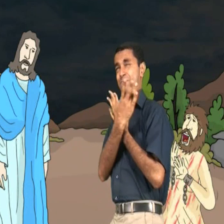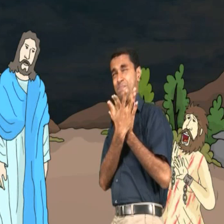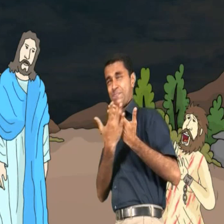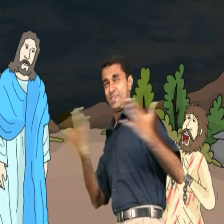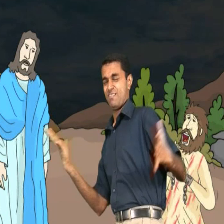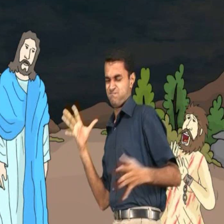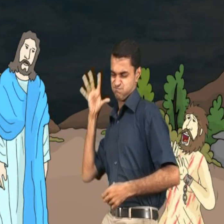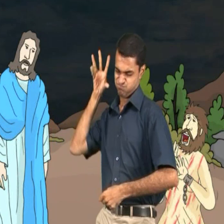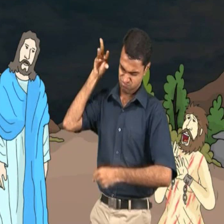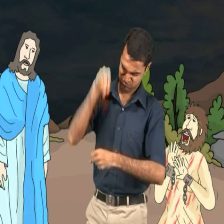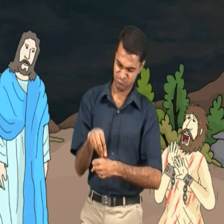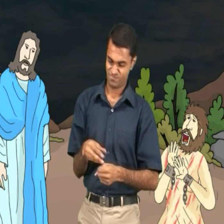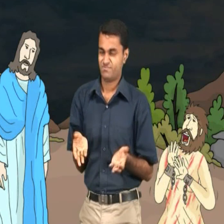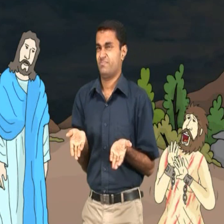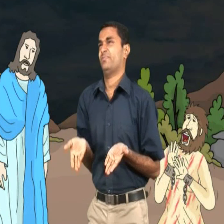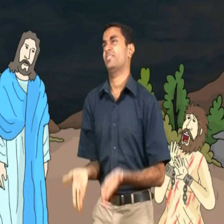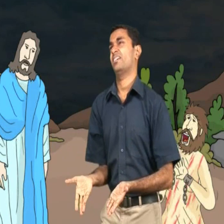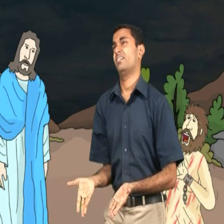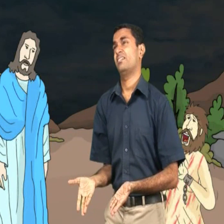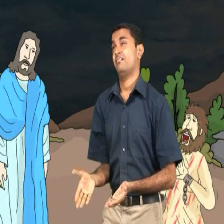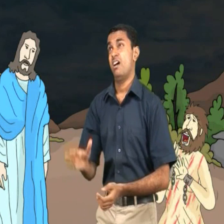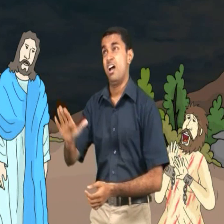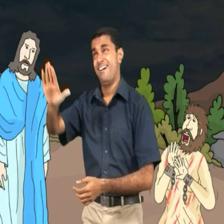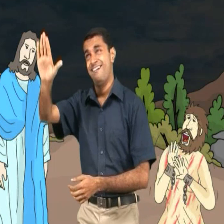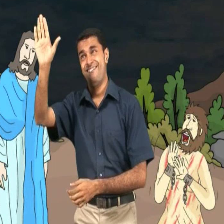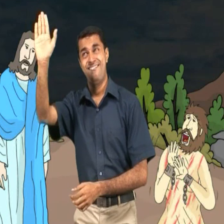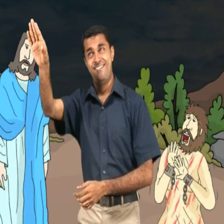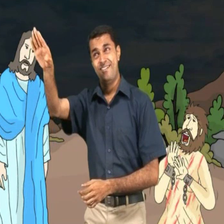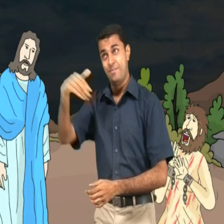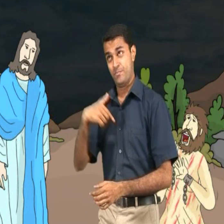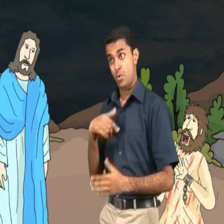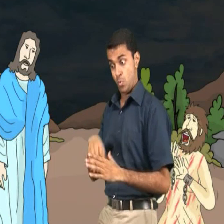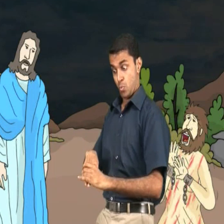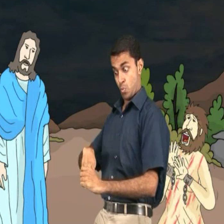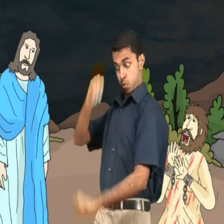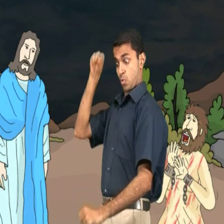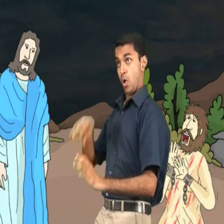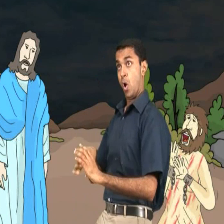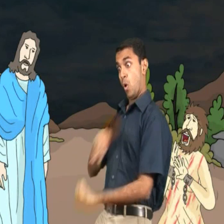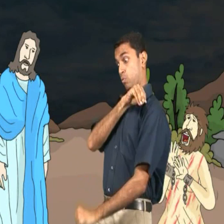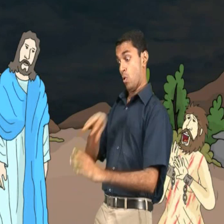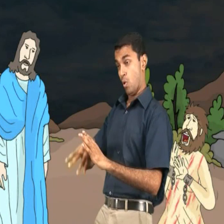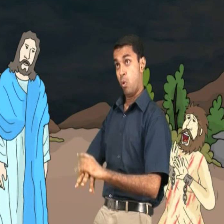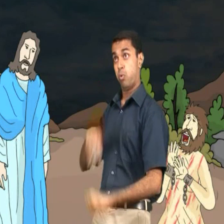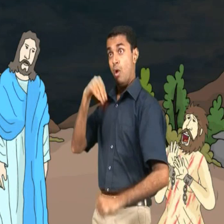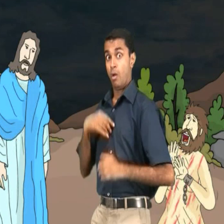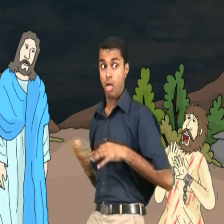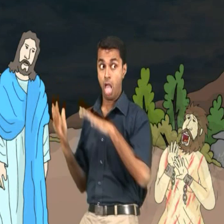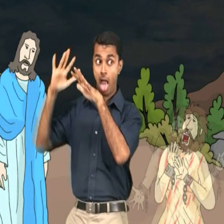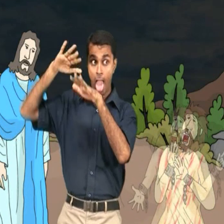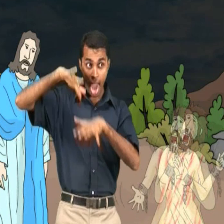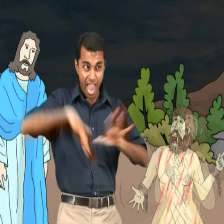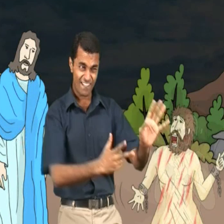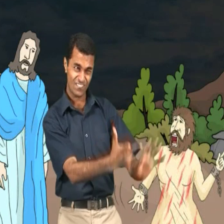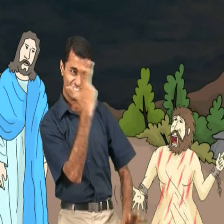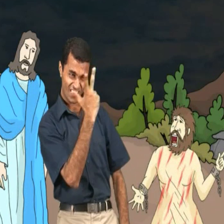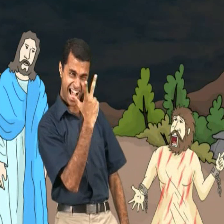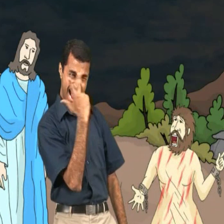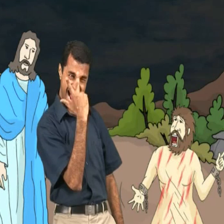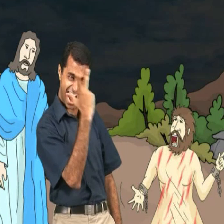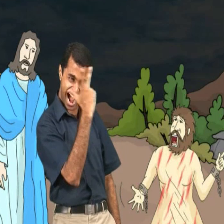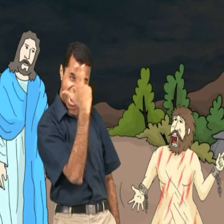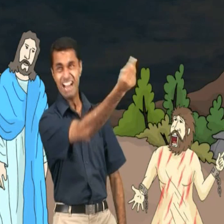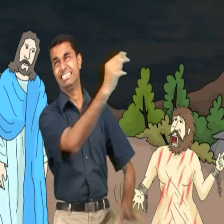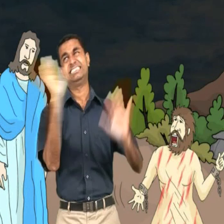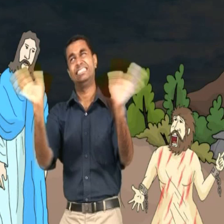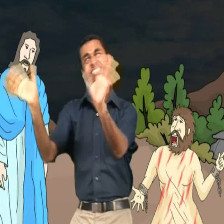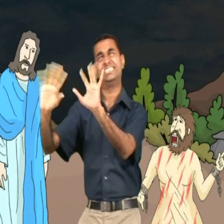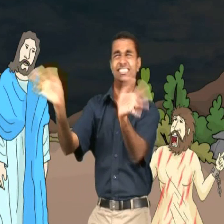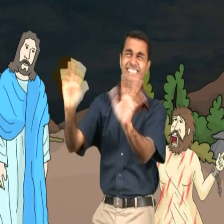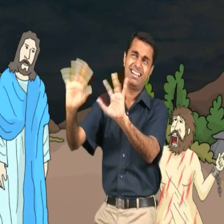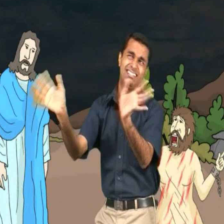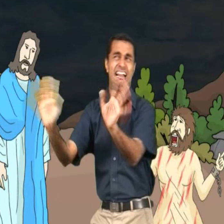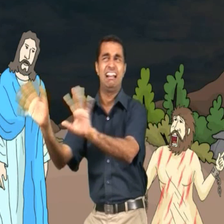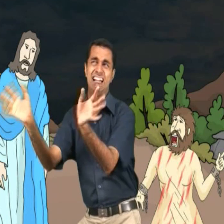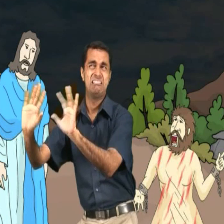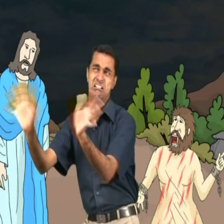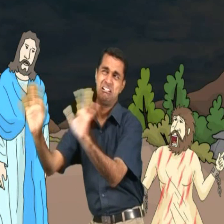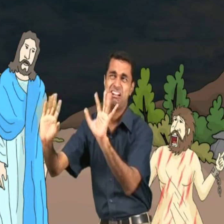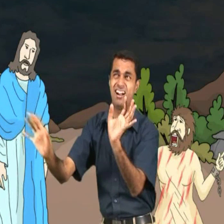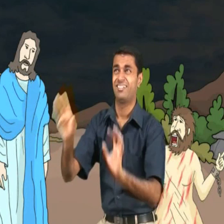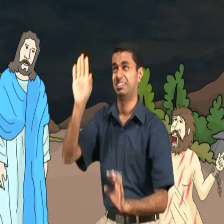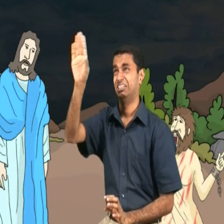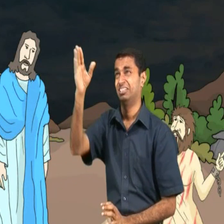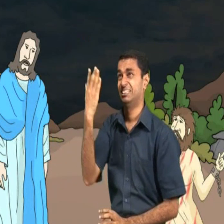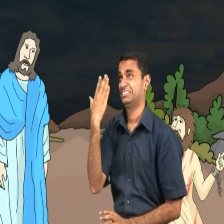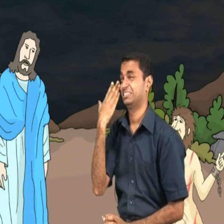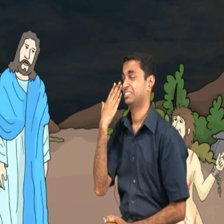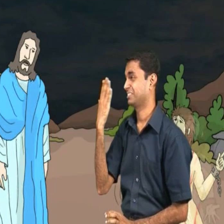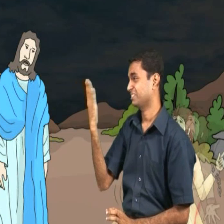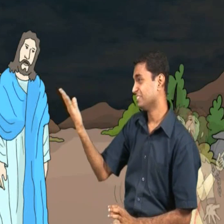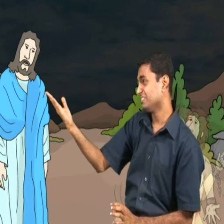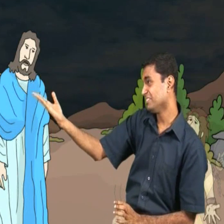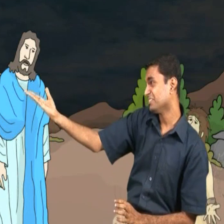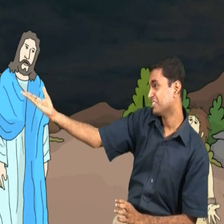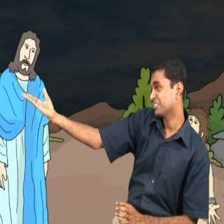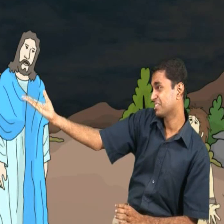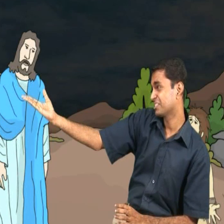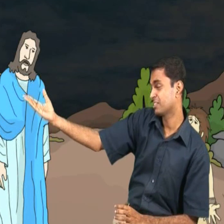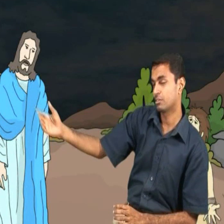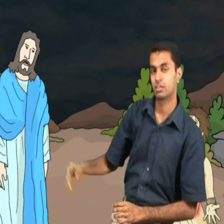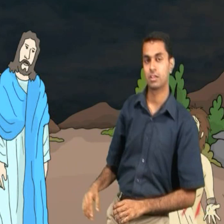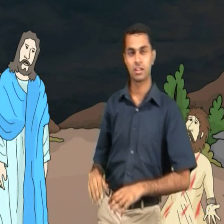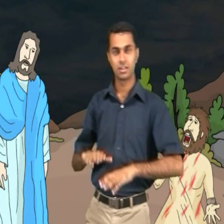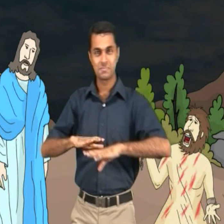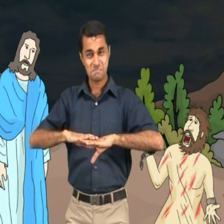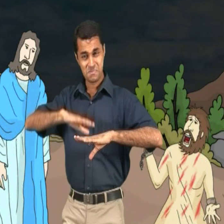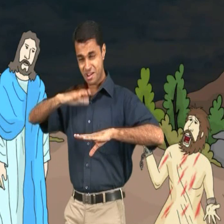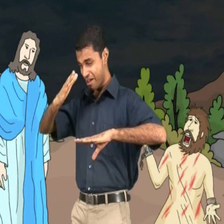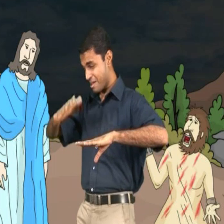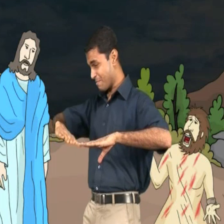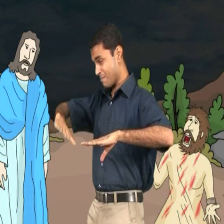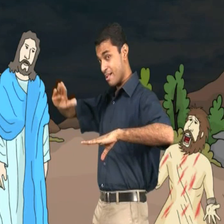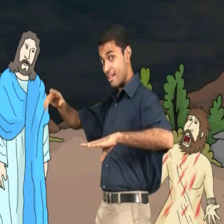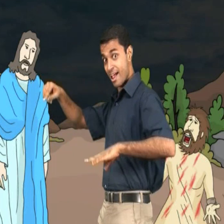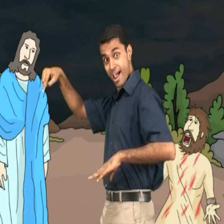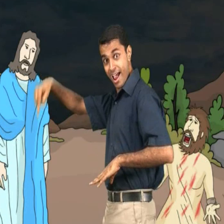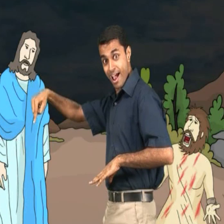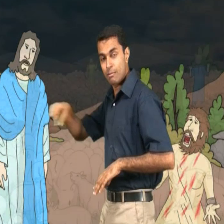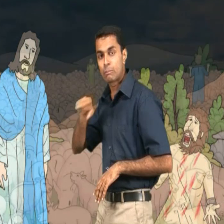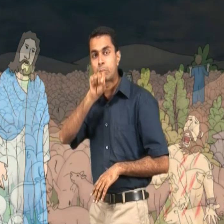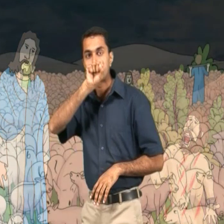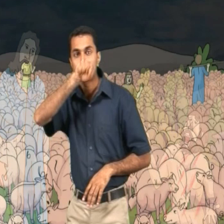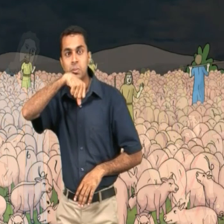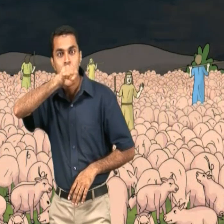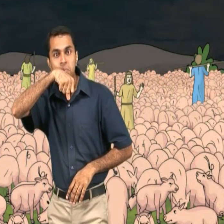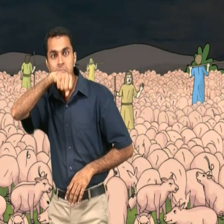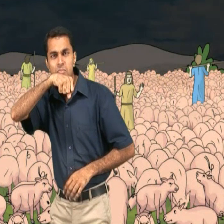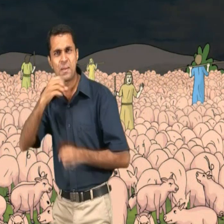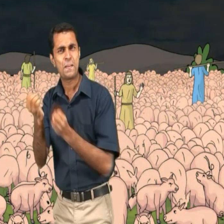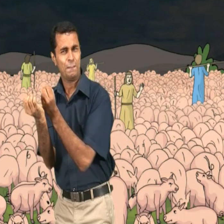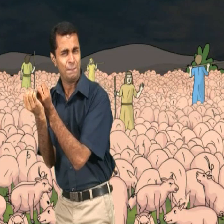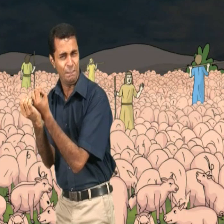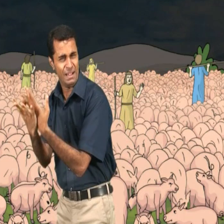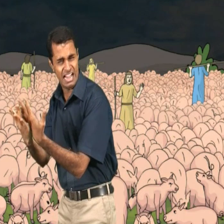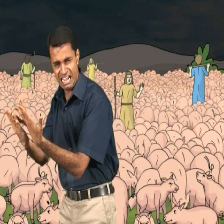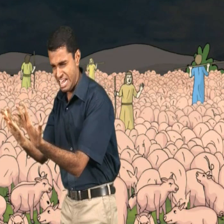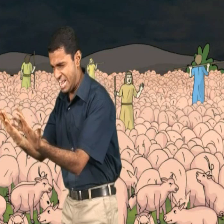And he begged Jesus repeatedly not to send them out of that region.